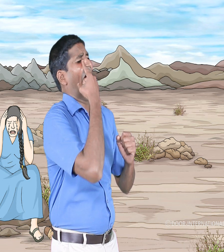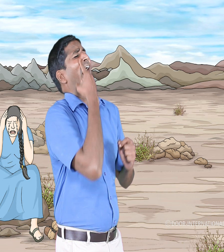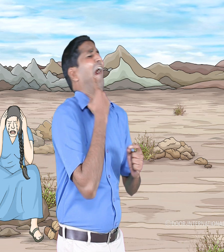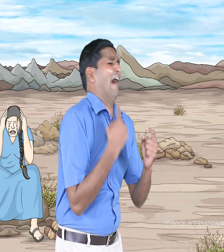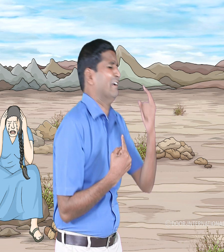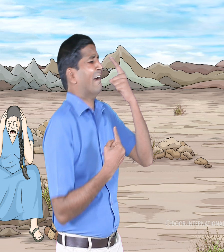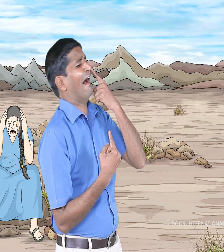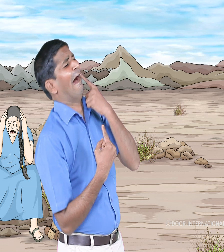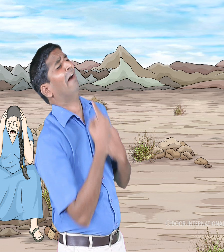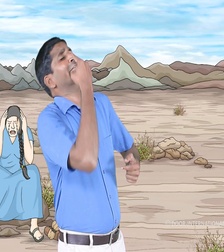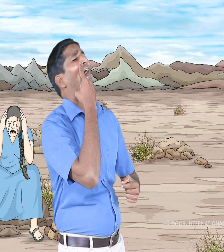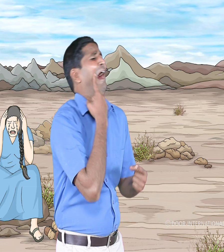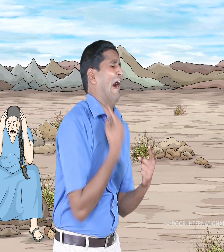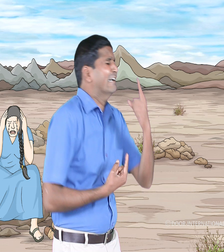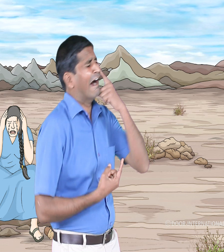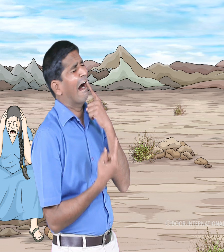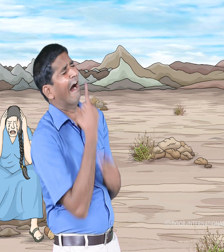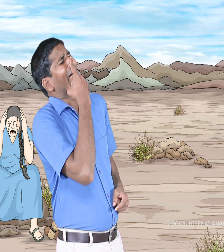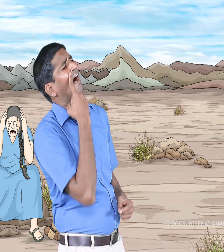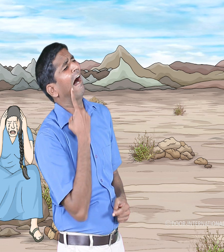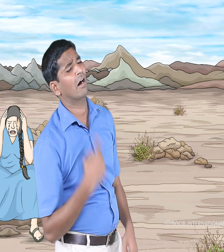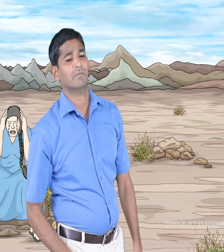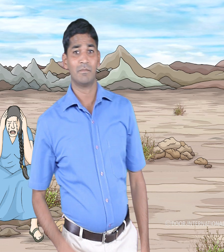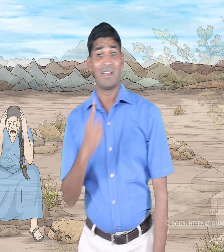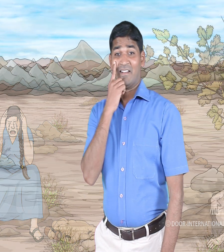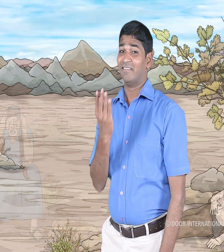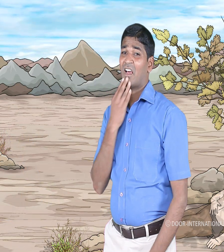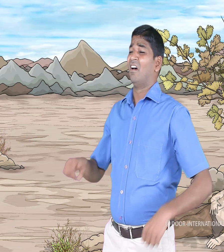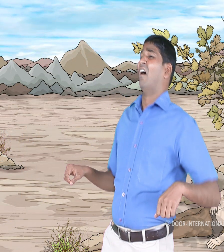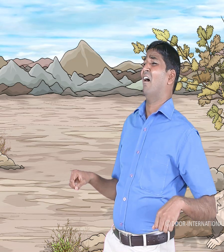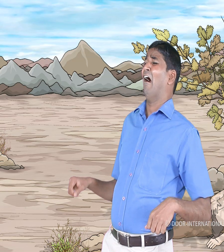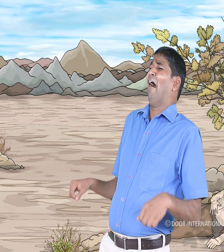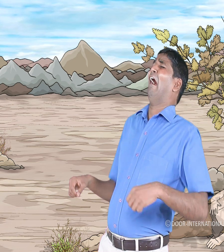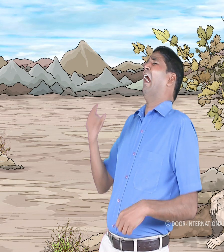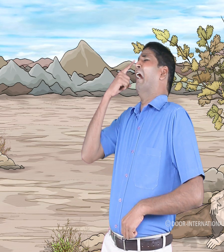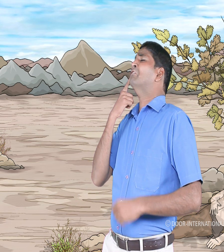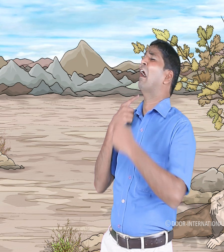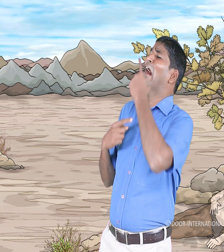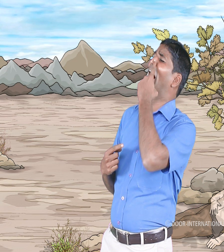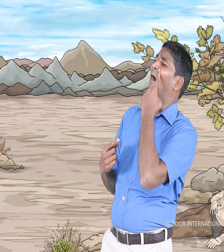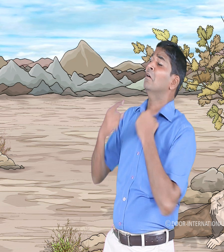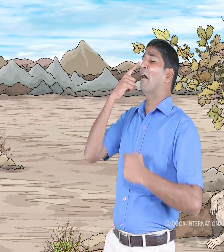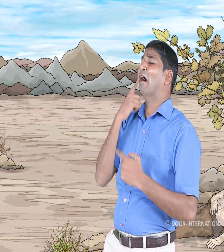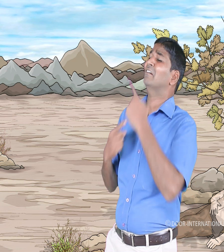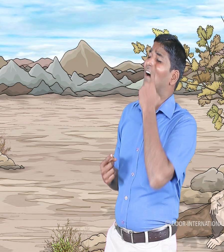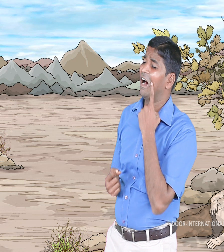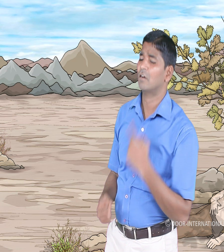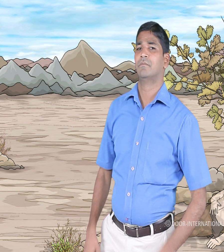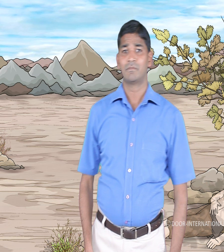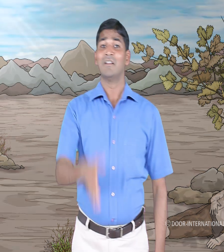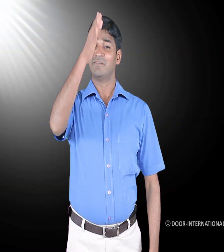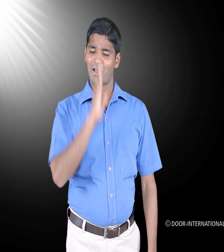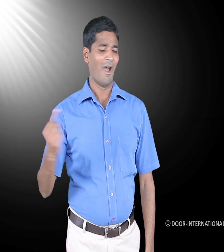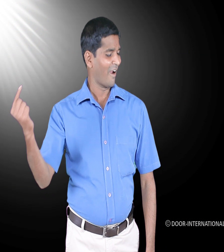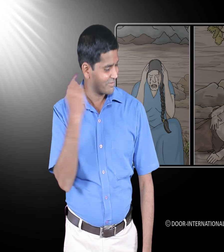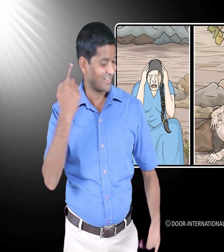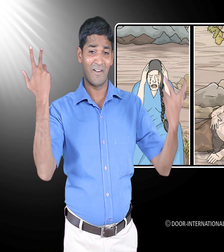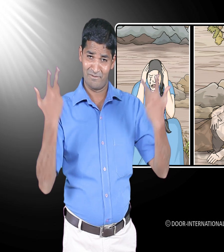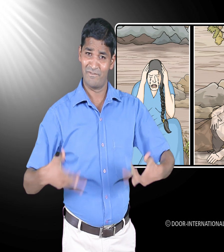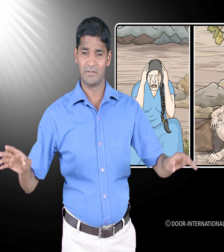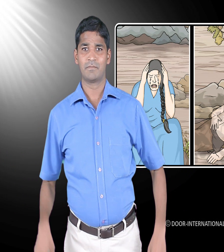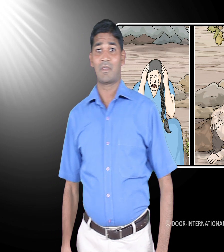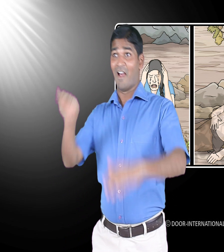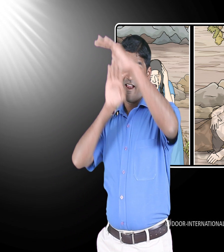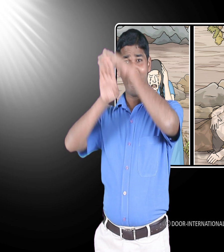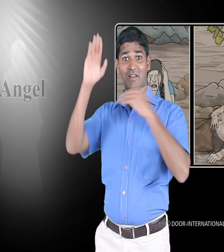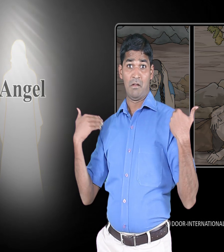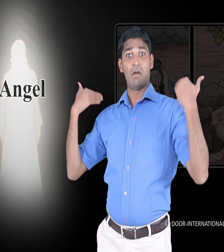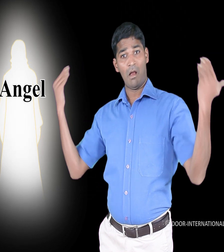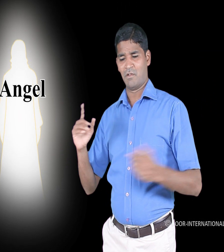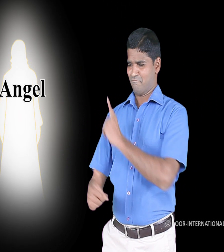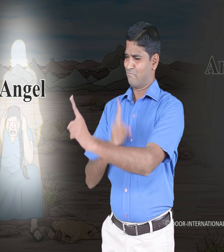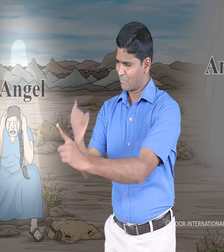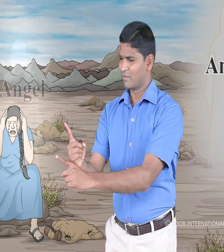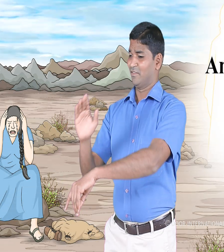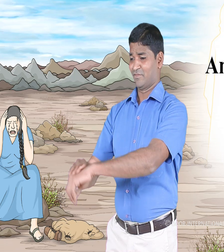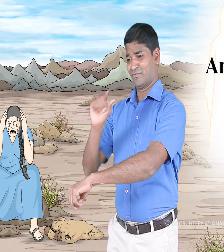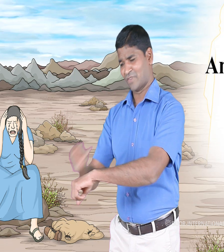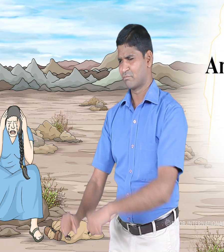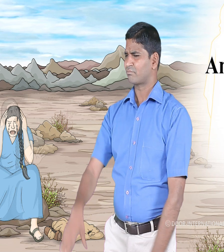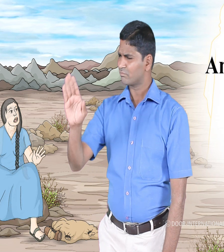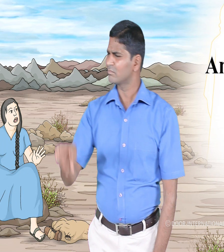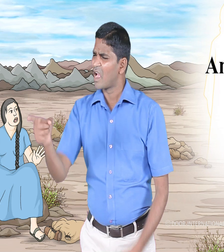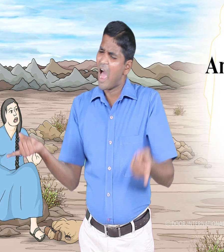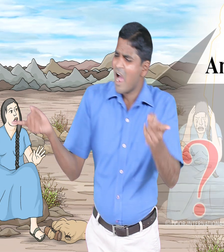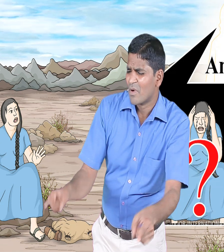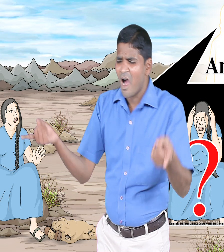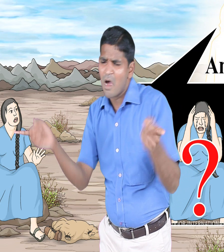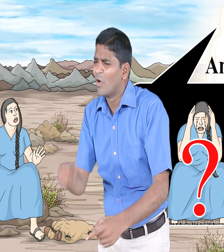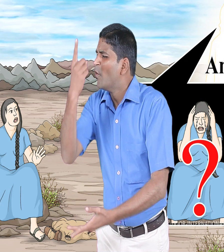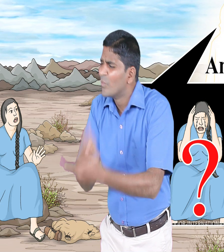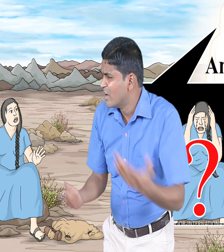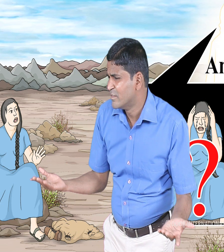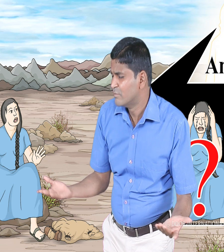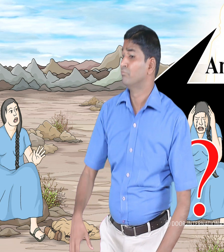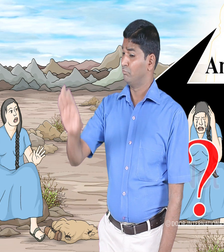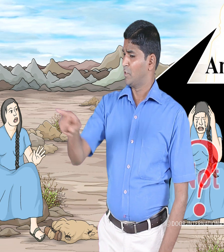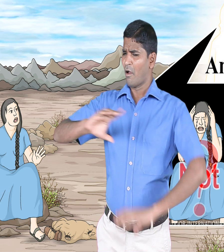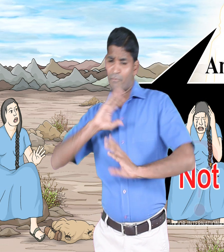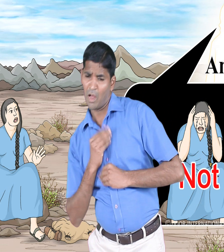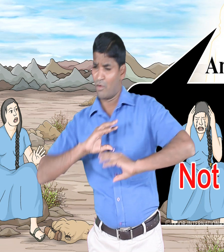And as she sat nearby, she lifted up her voice and wept. Then God heard the voice of the boy, and the angel of God called to Hagar from heaven, “What is wrong, Hagar?